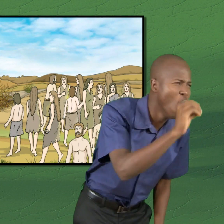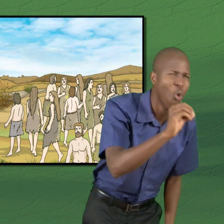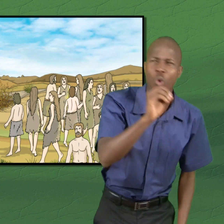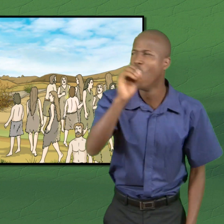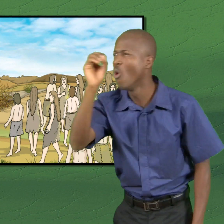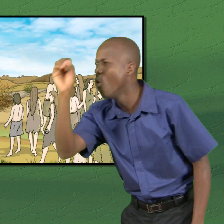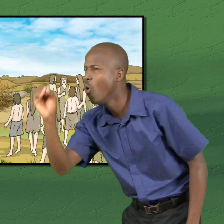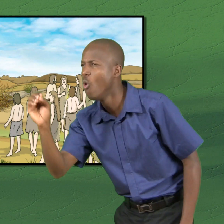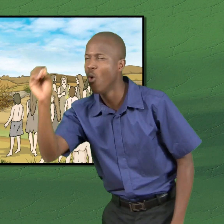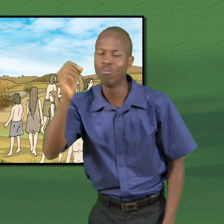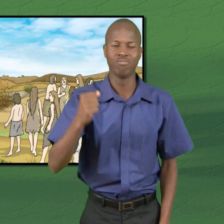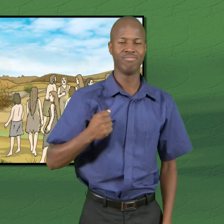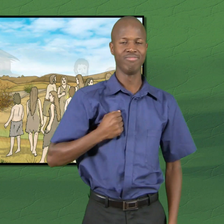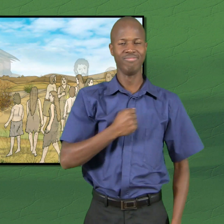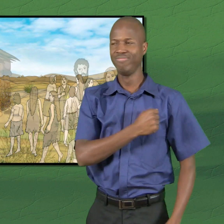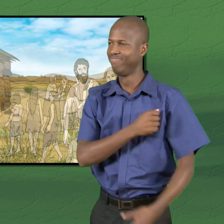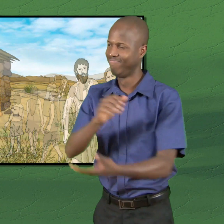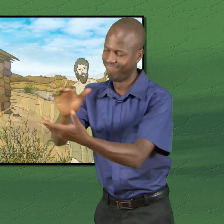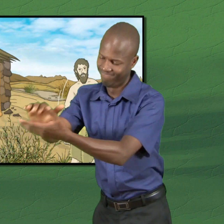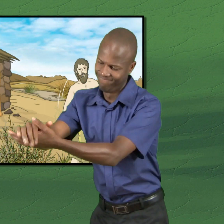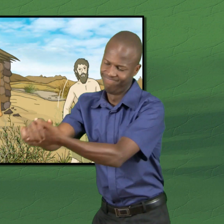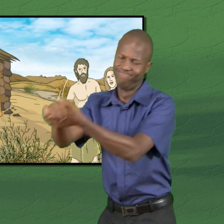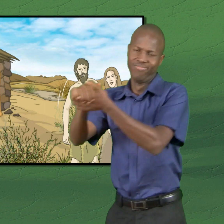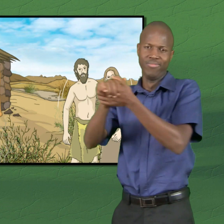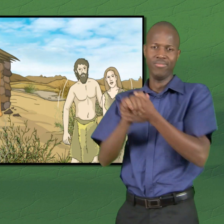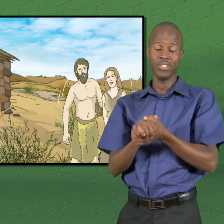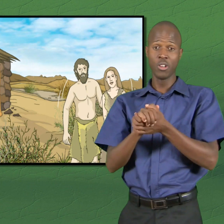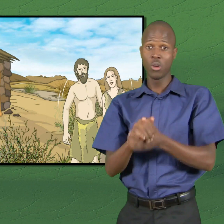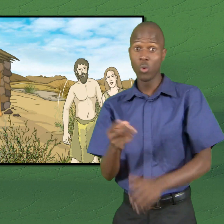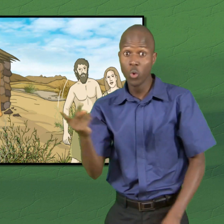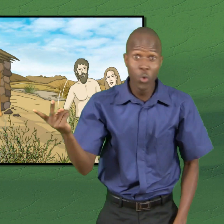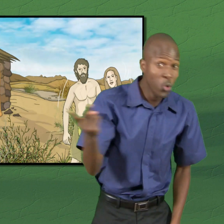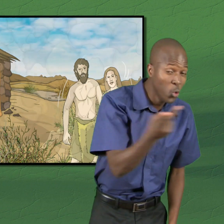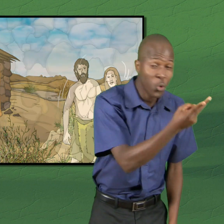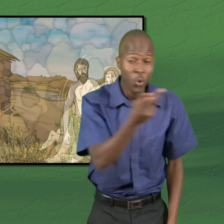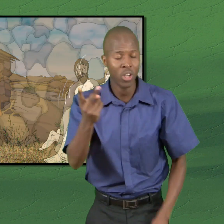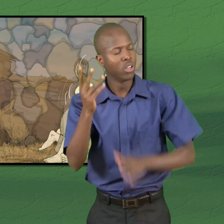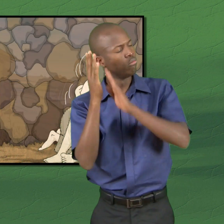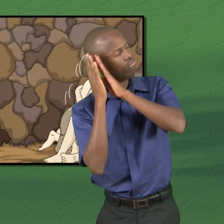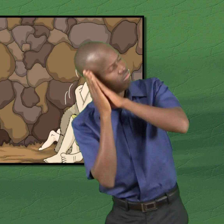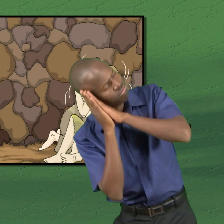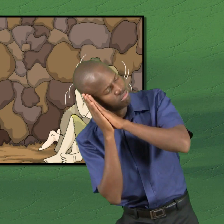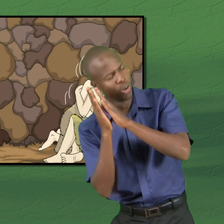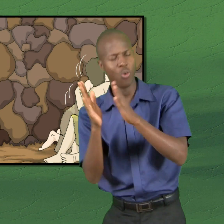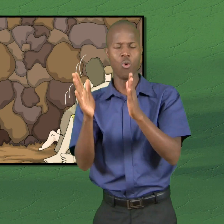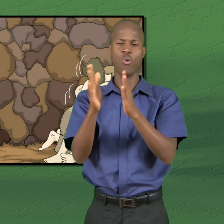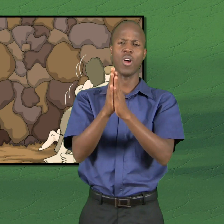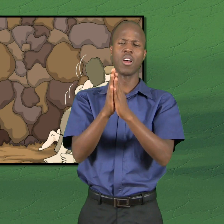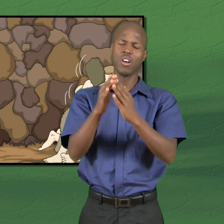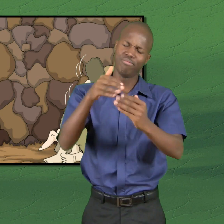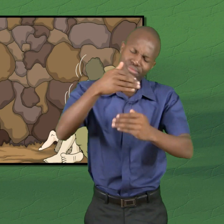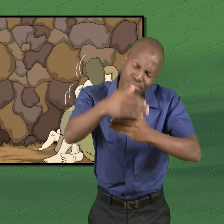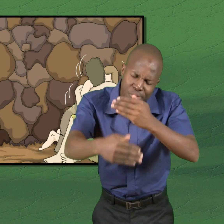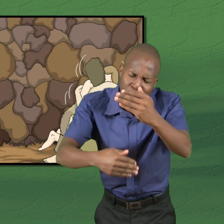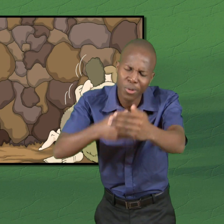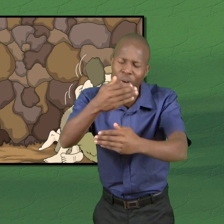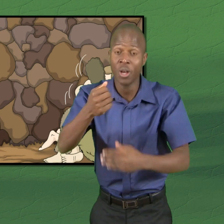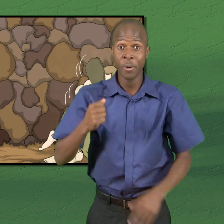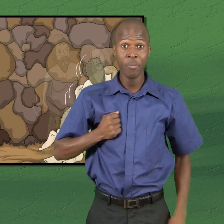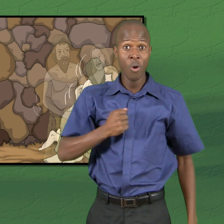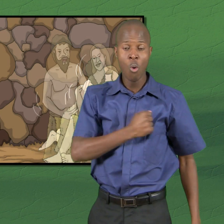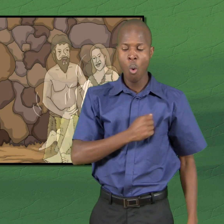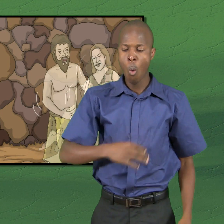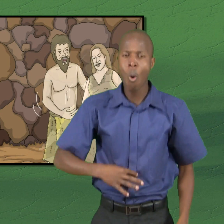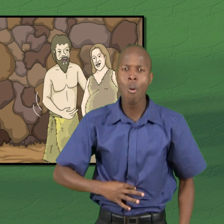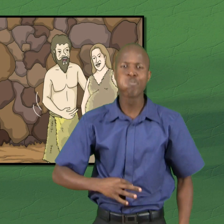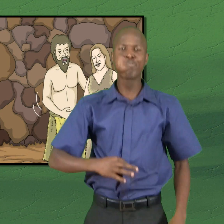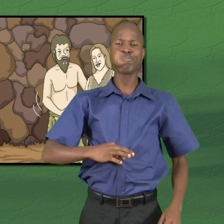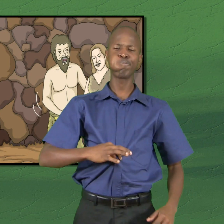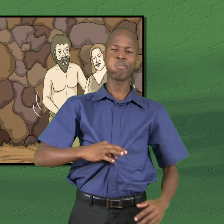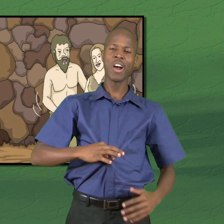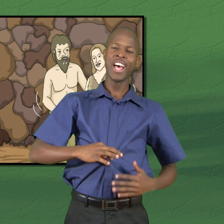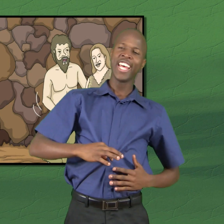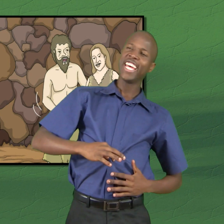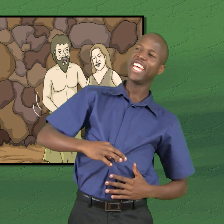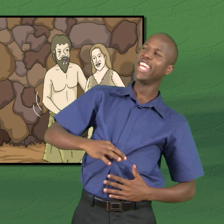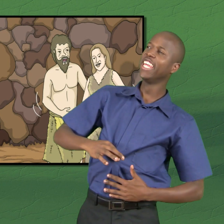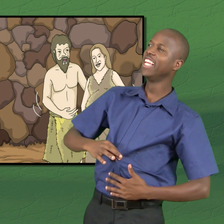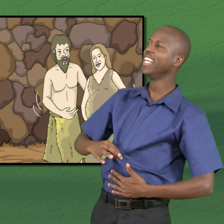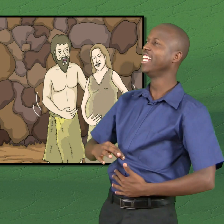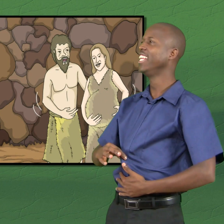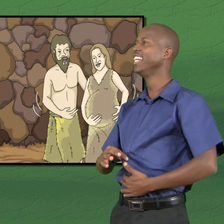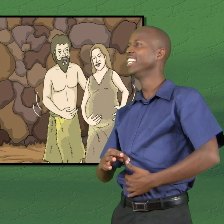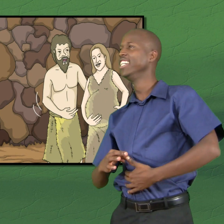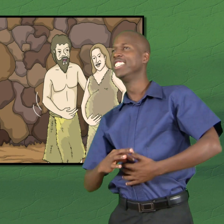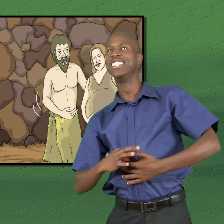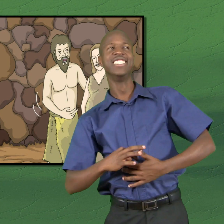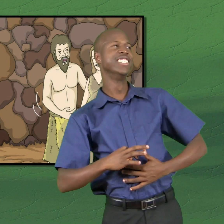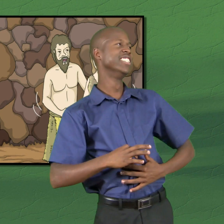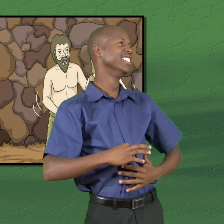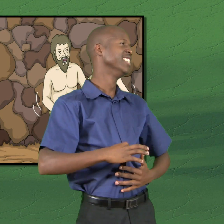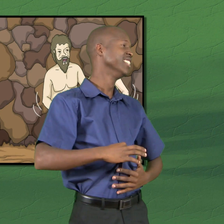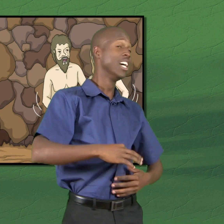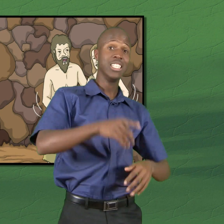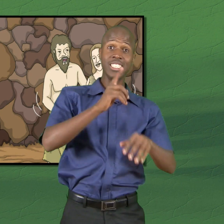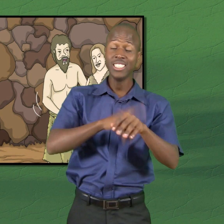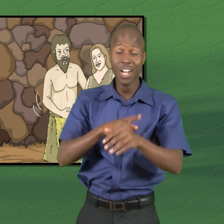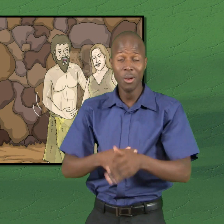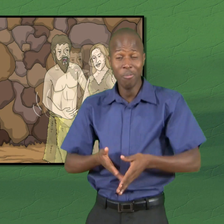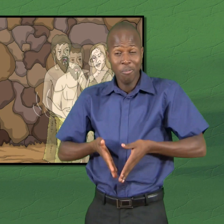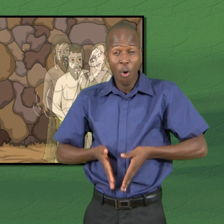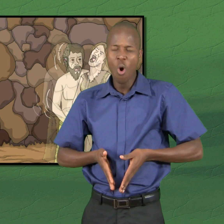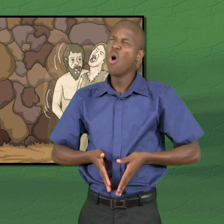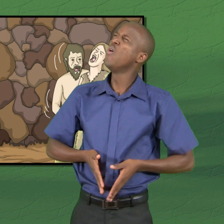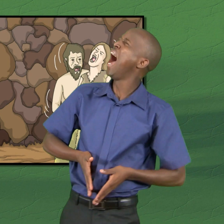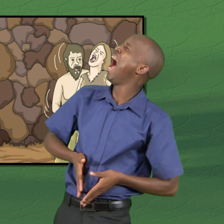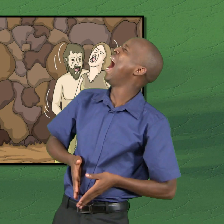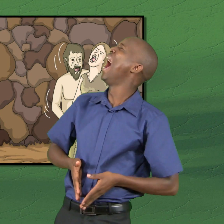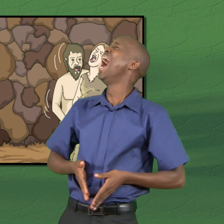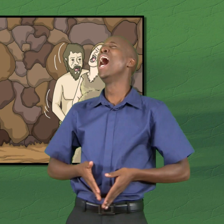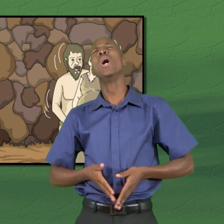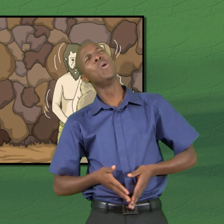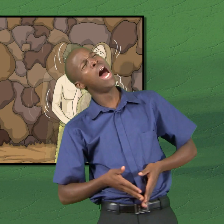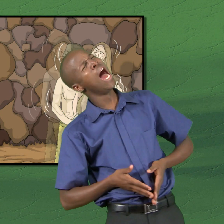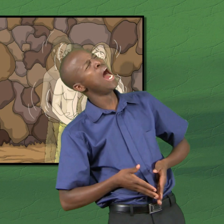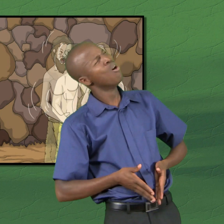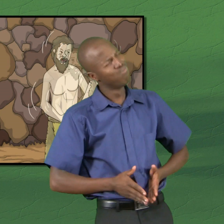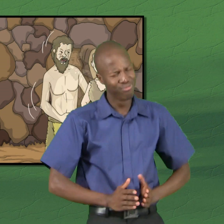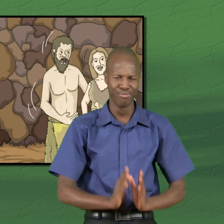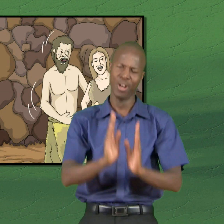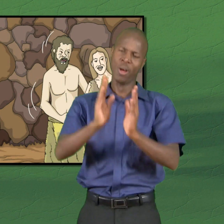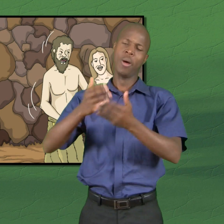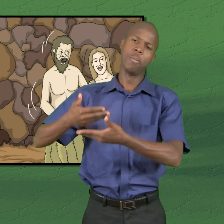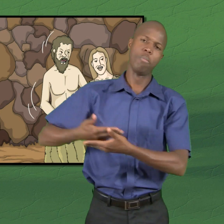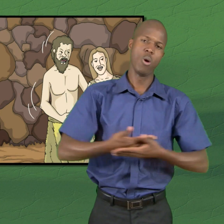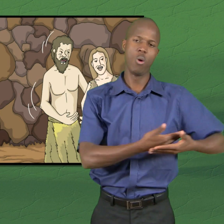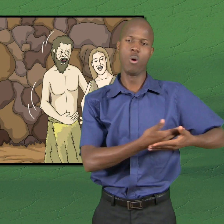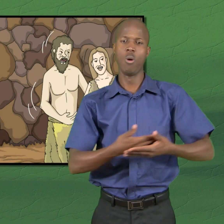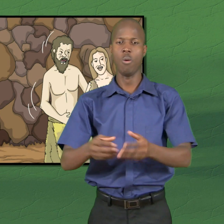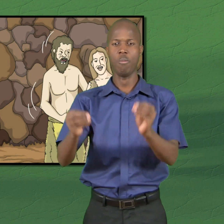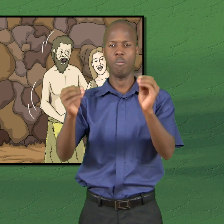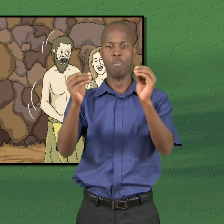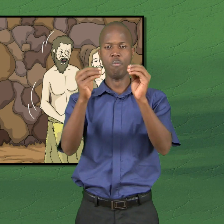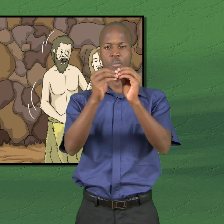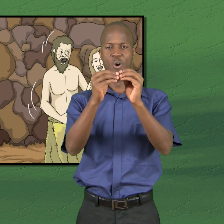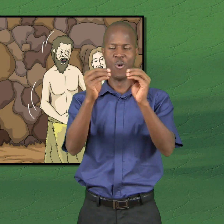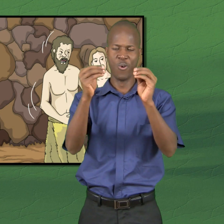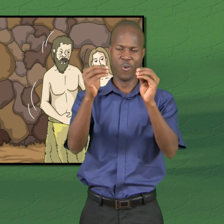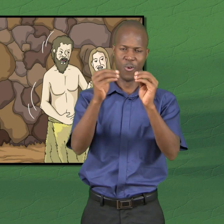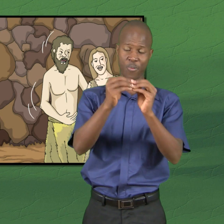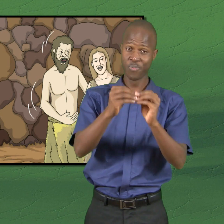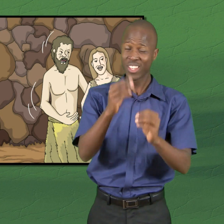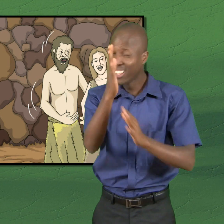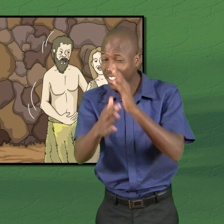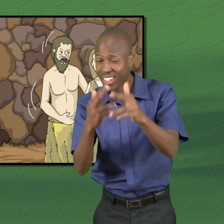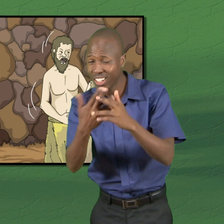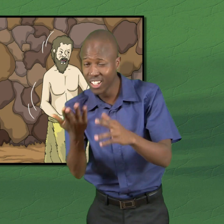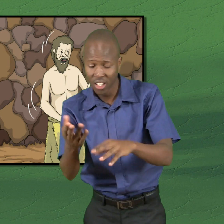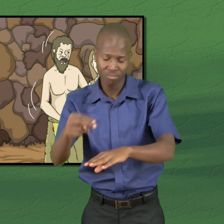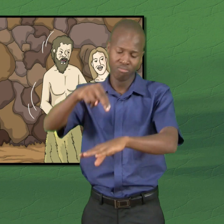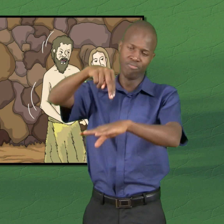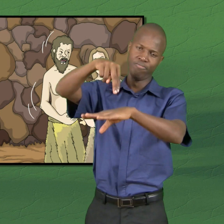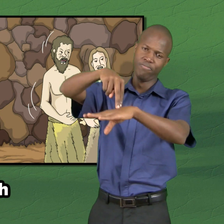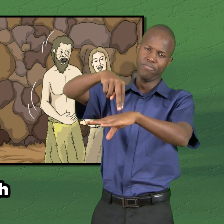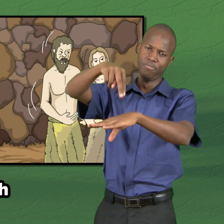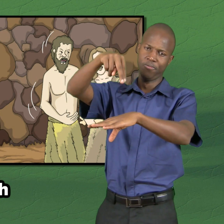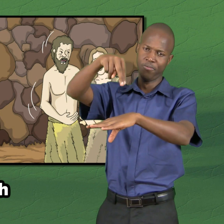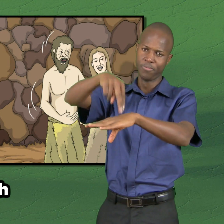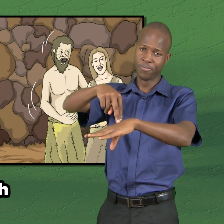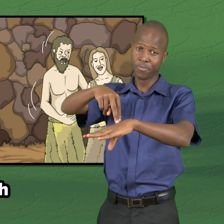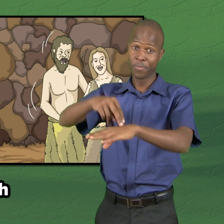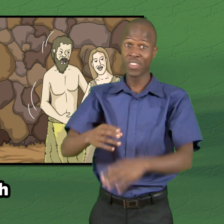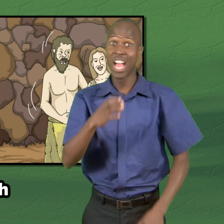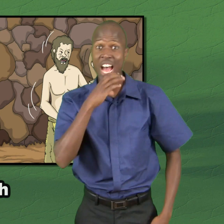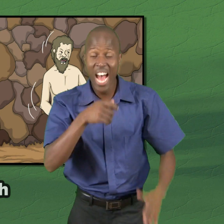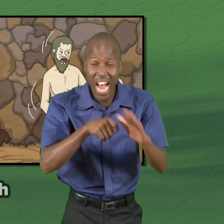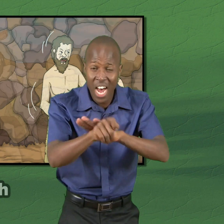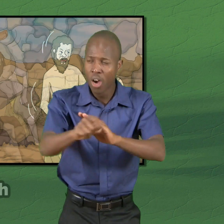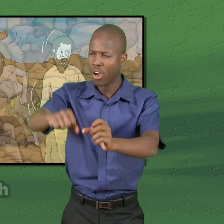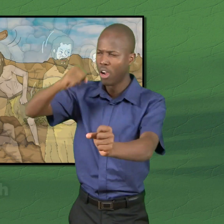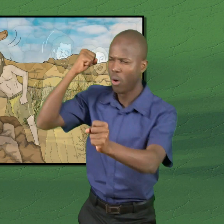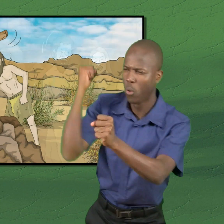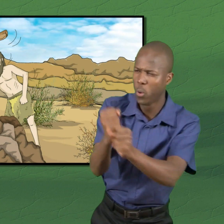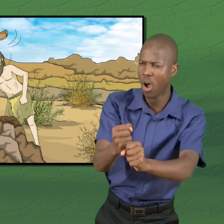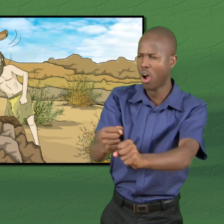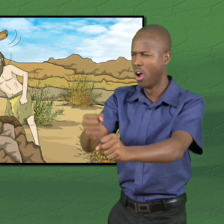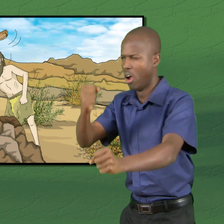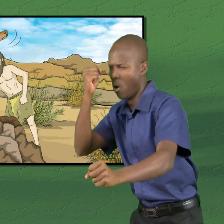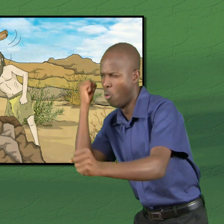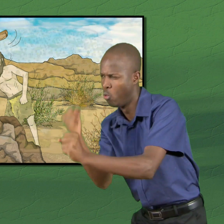And Cain had relations with his wife, and she conceived and gave birth to Enoch.